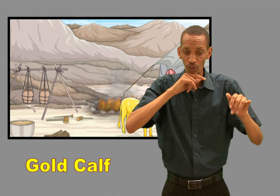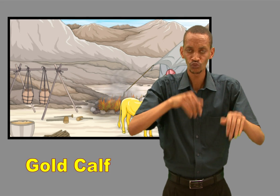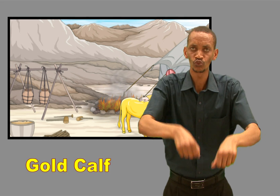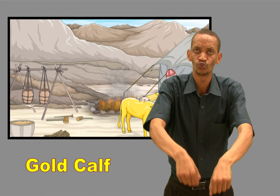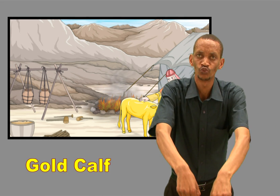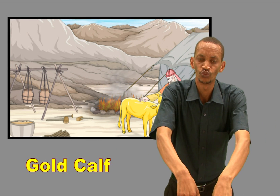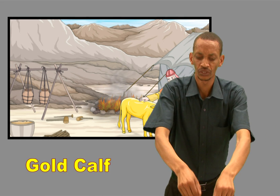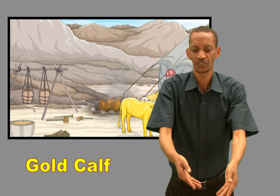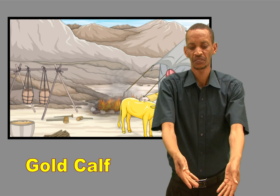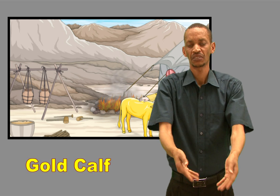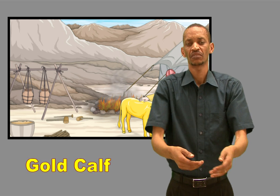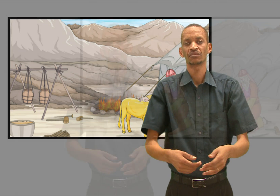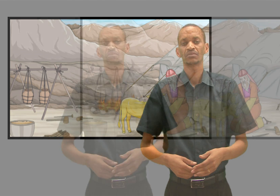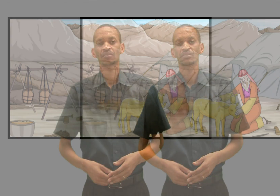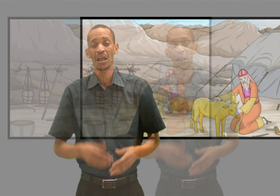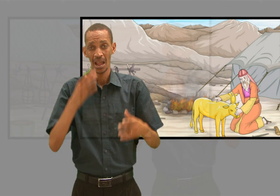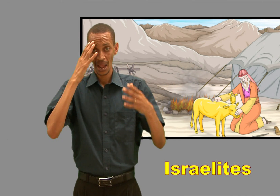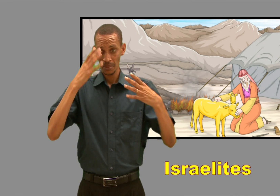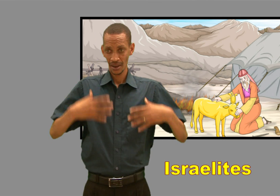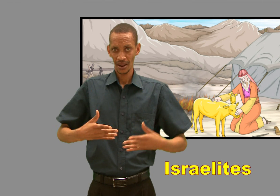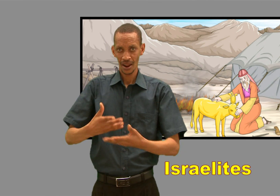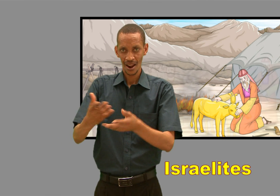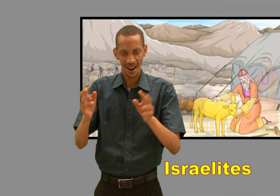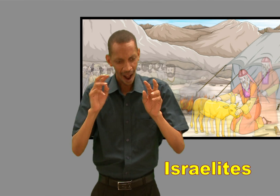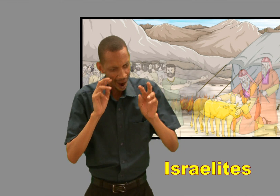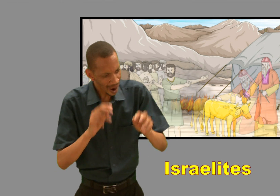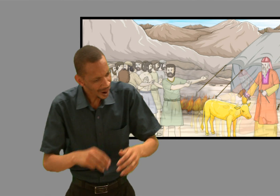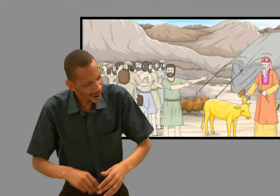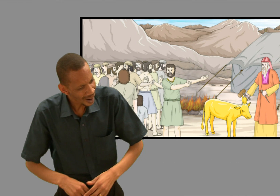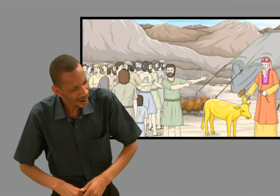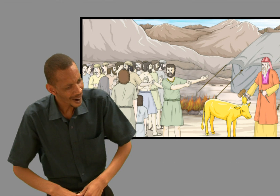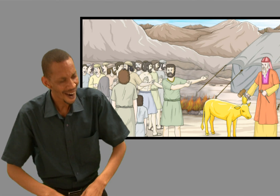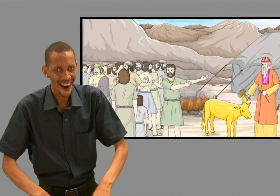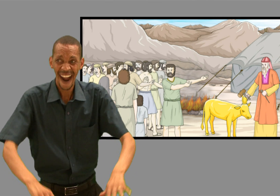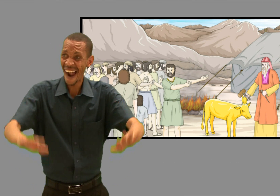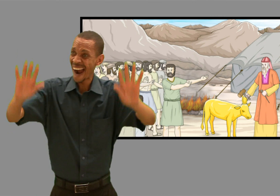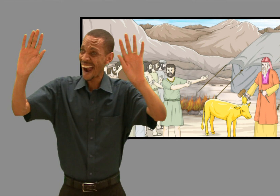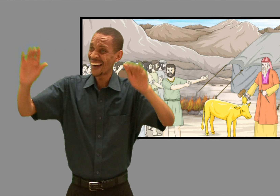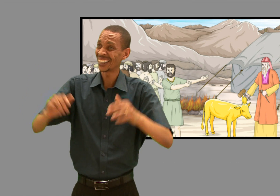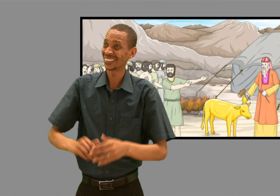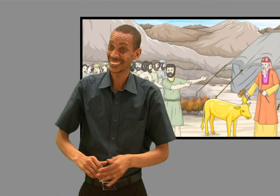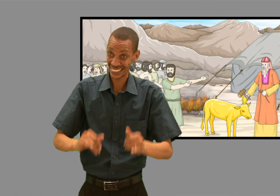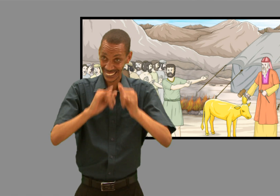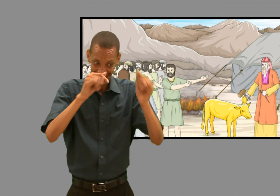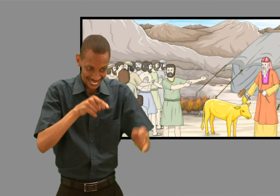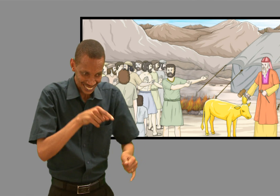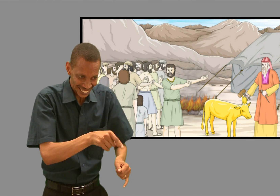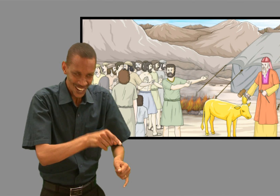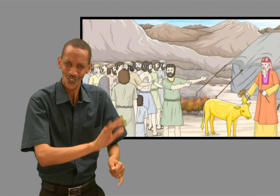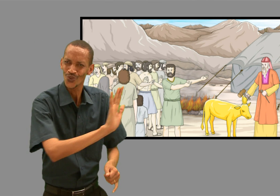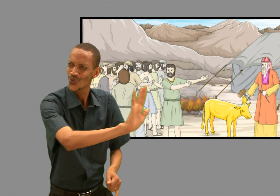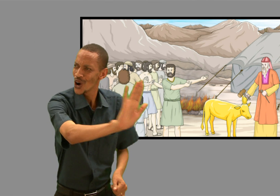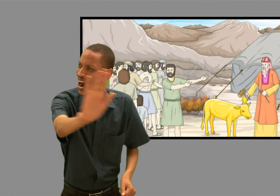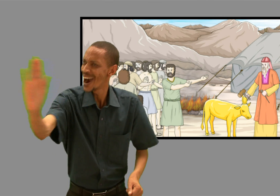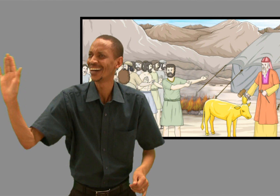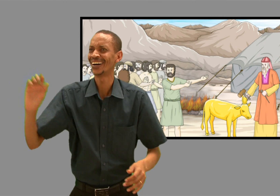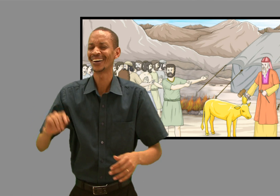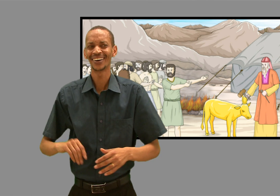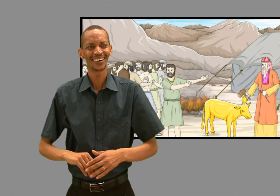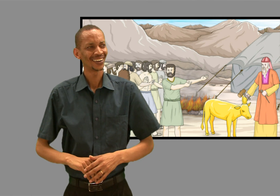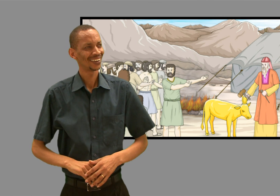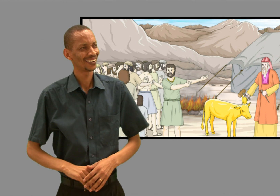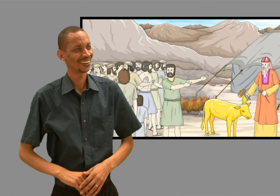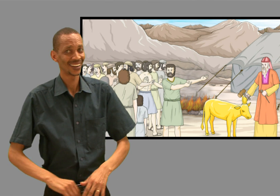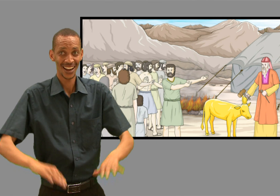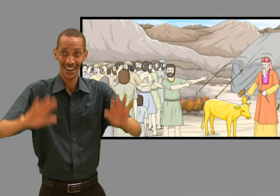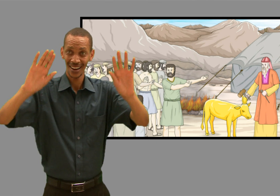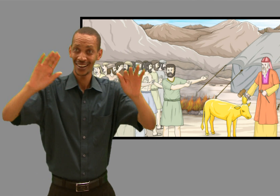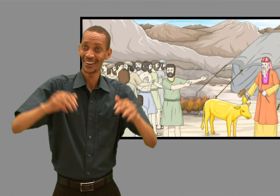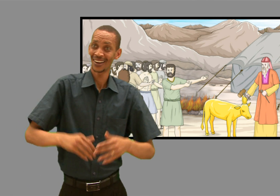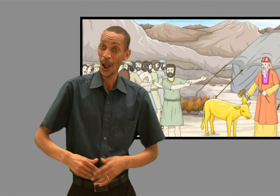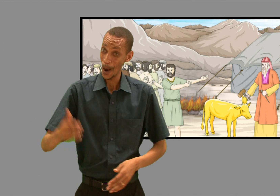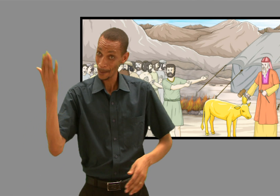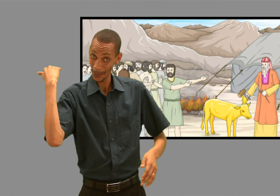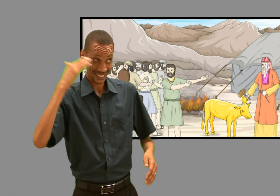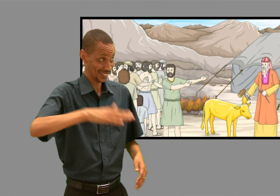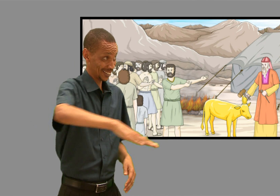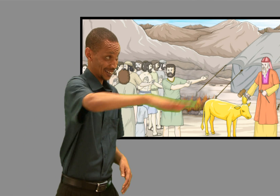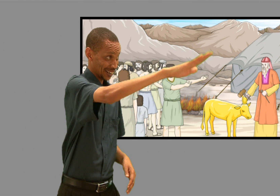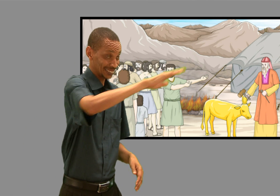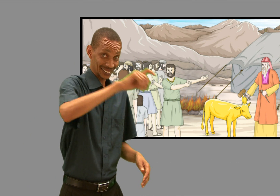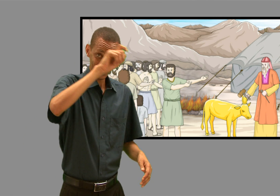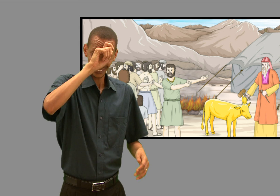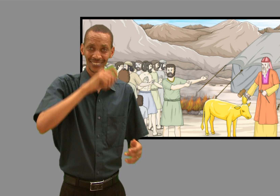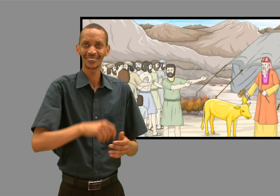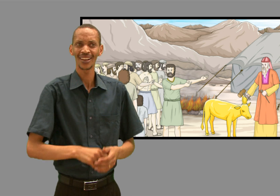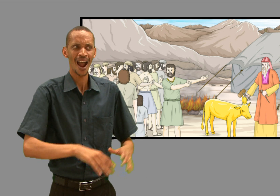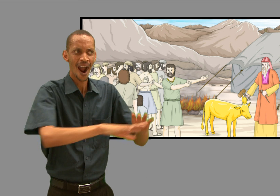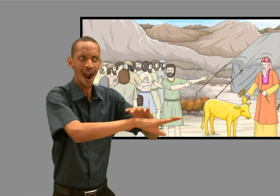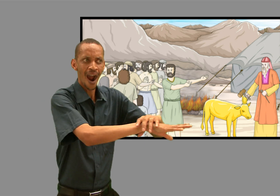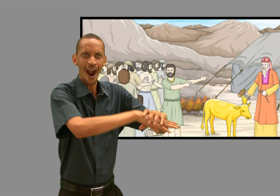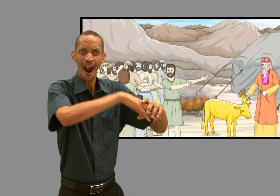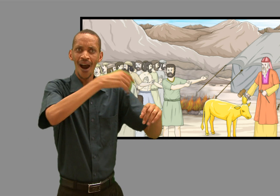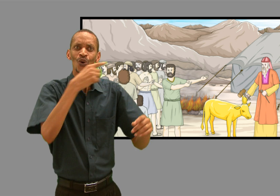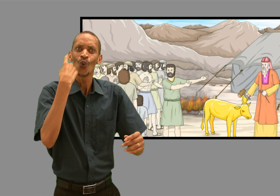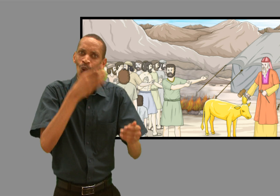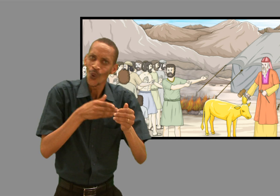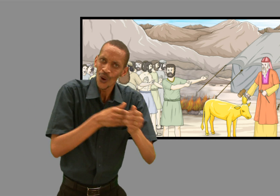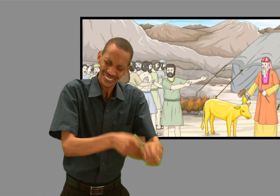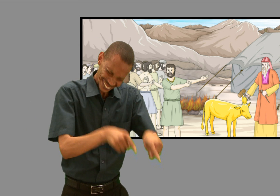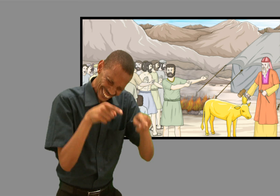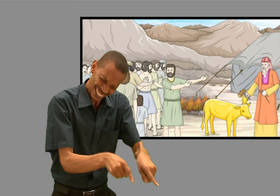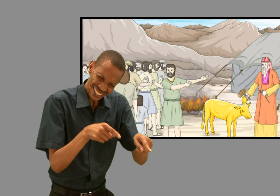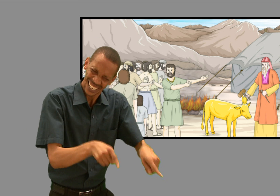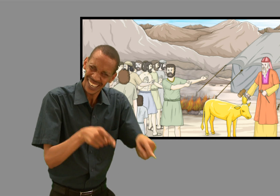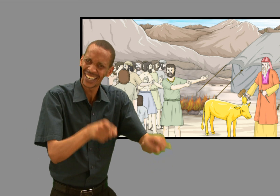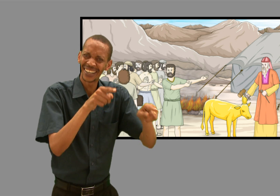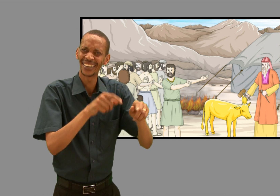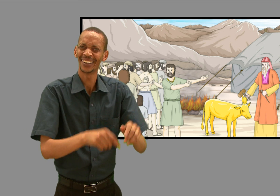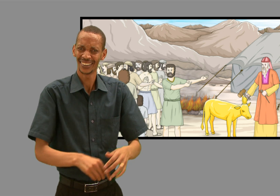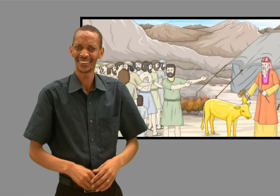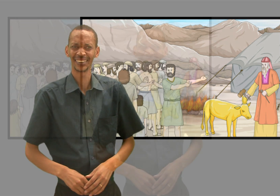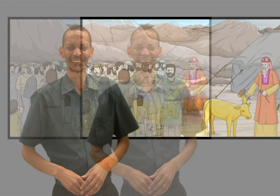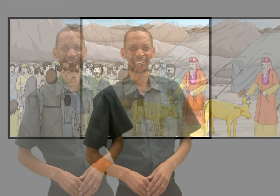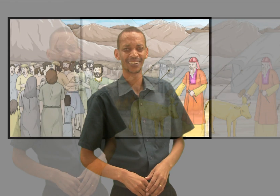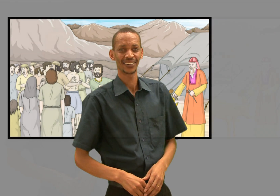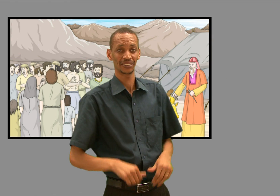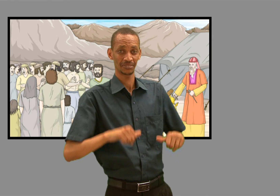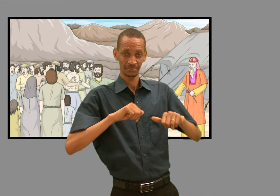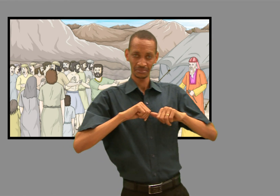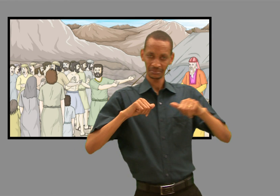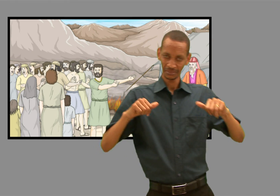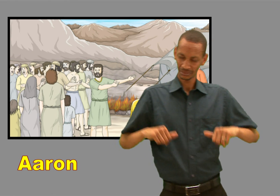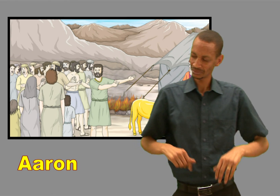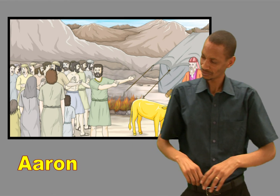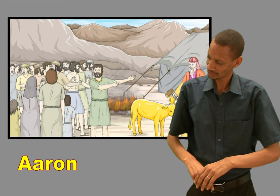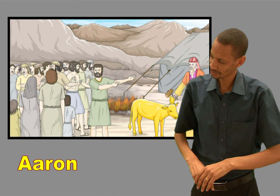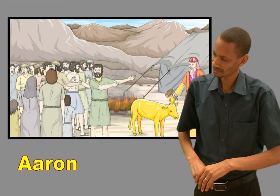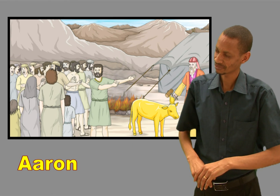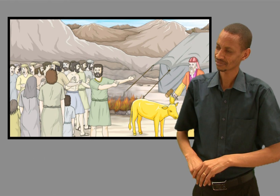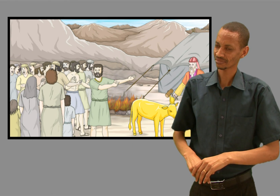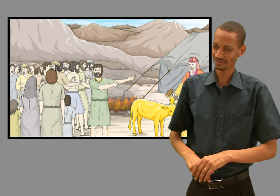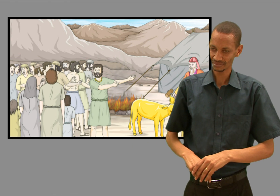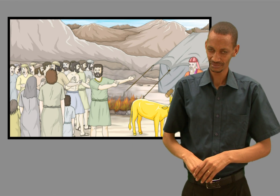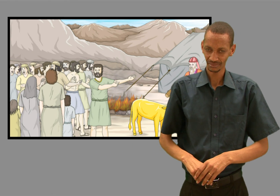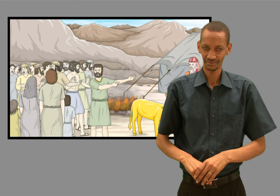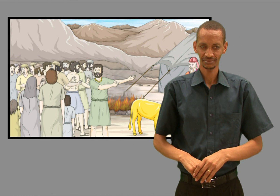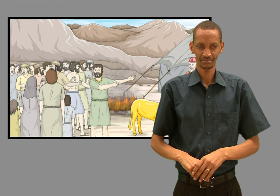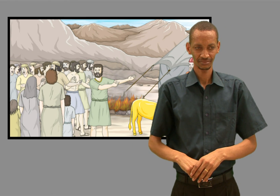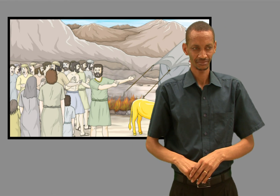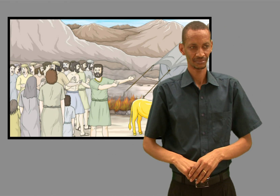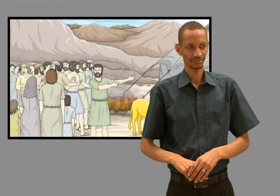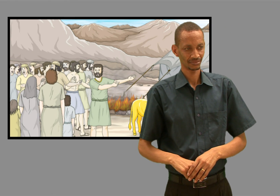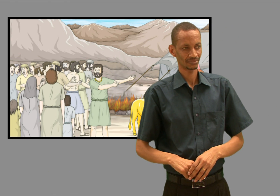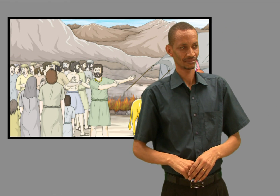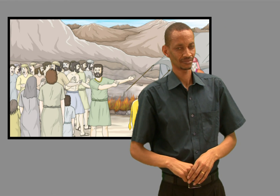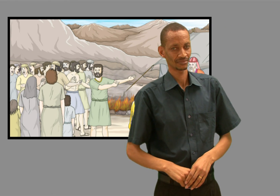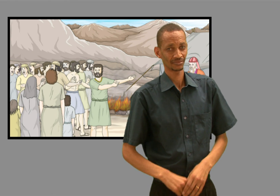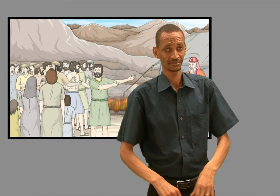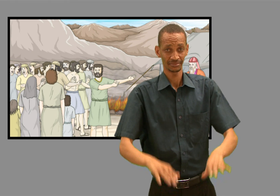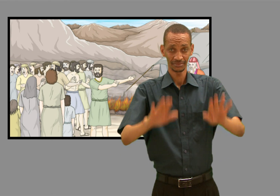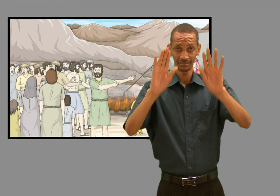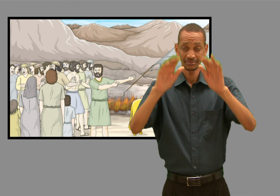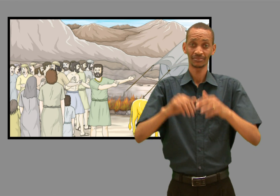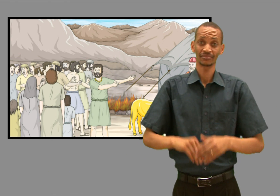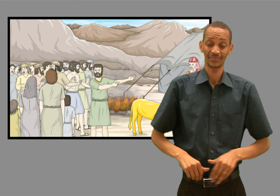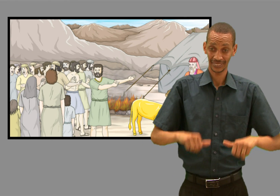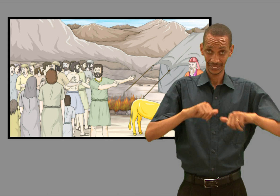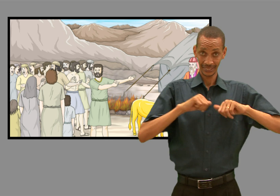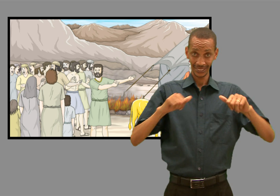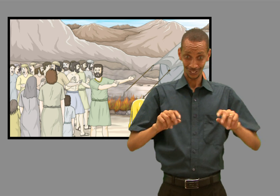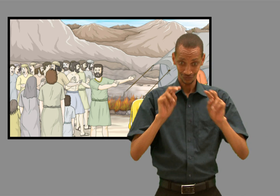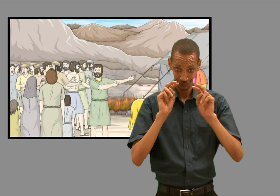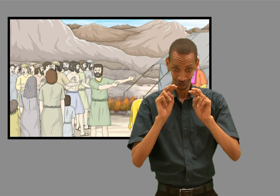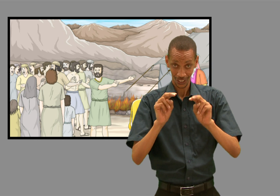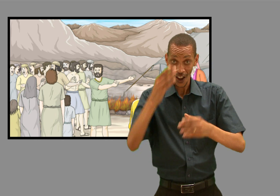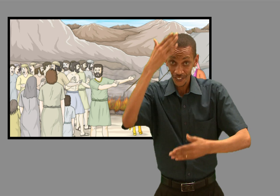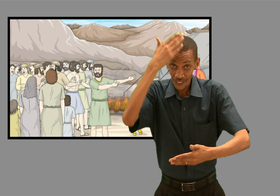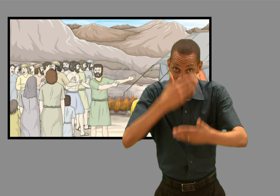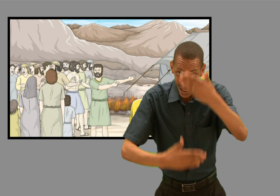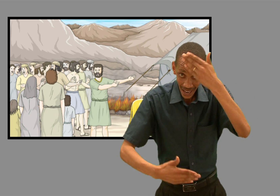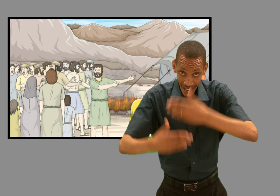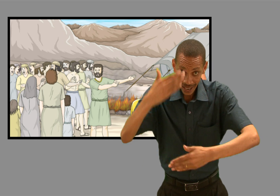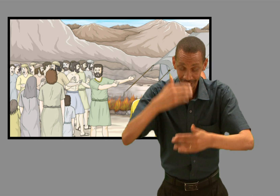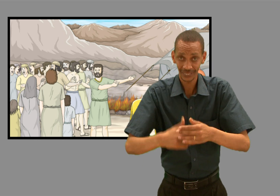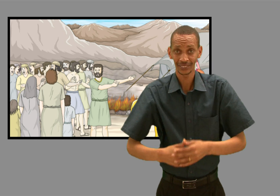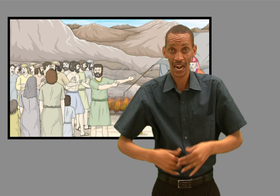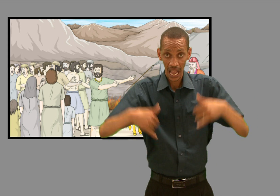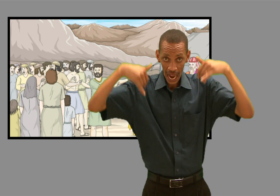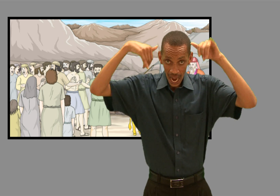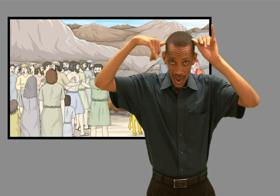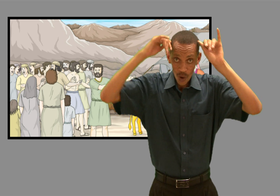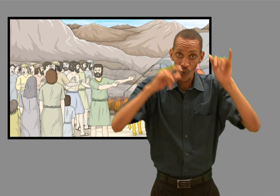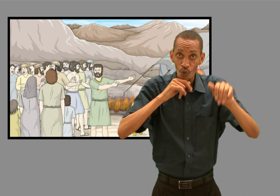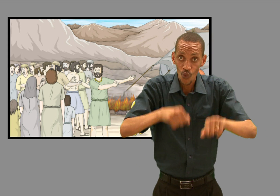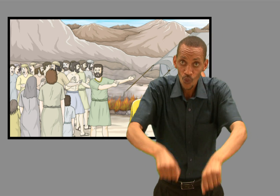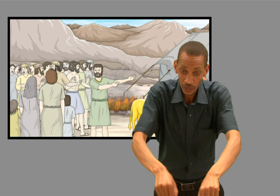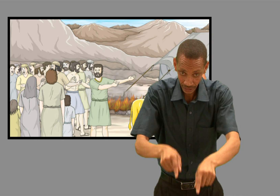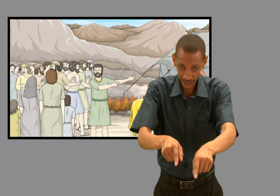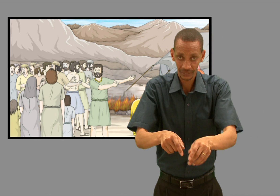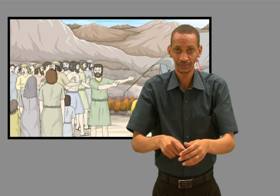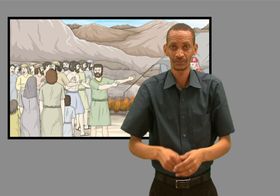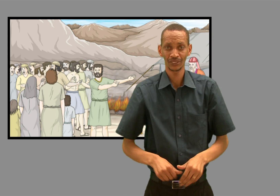And they said, “These, O Israel, are your gods, who brought you up out of the land of Egypt!”